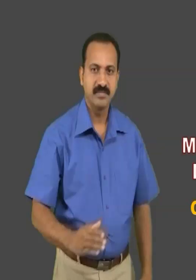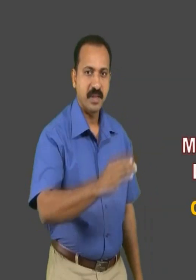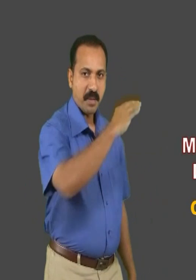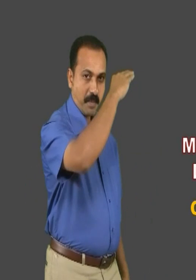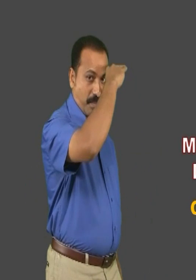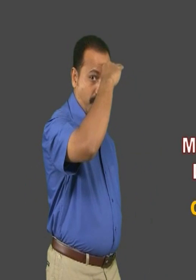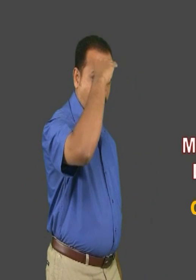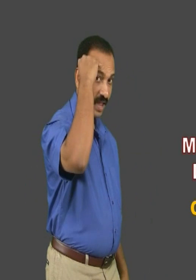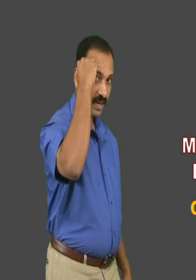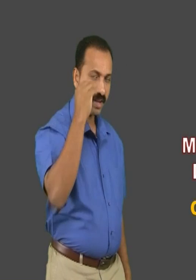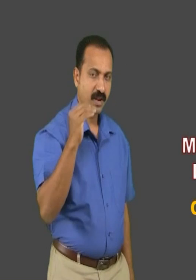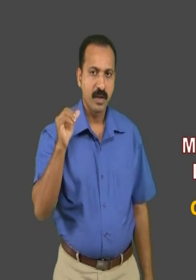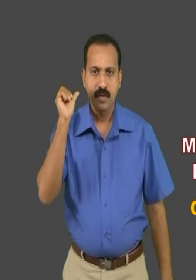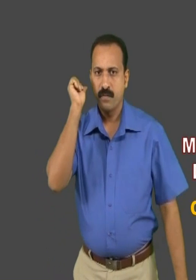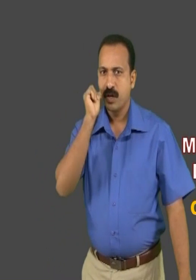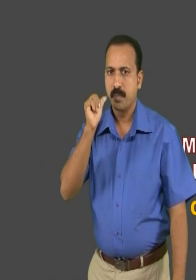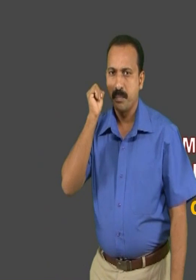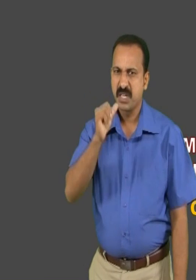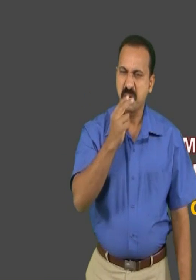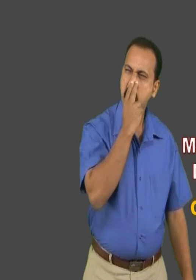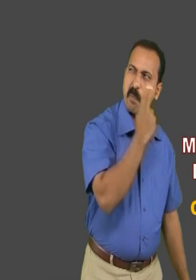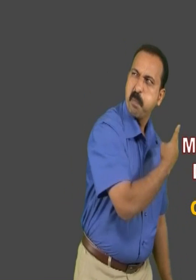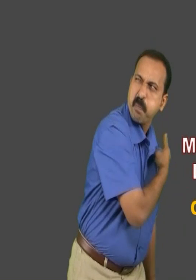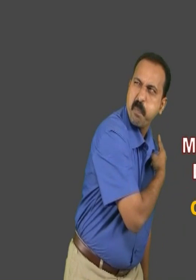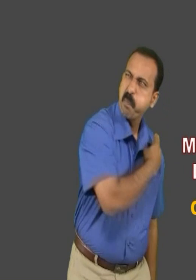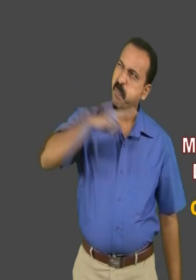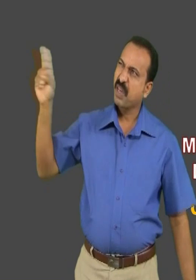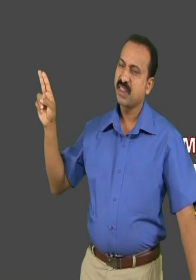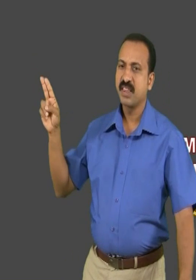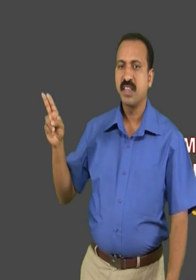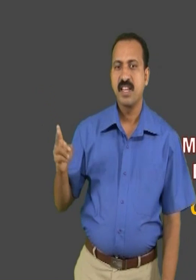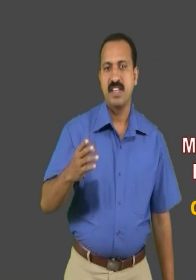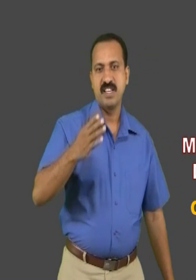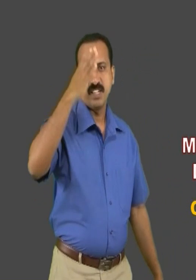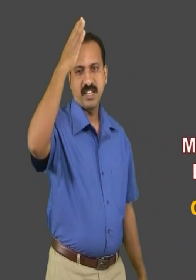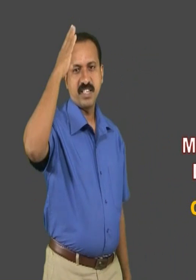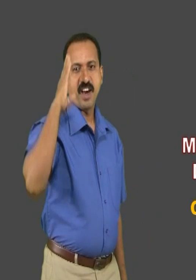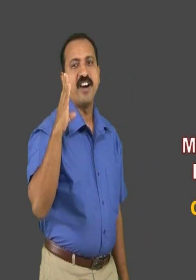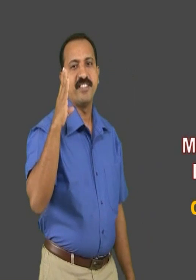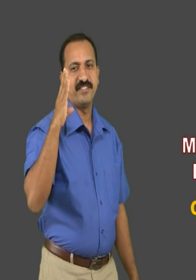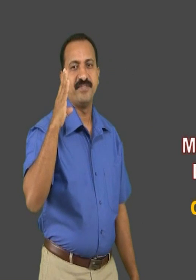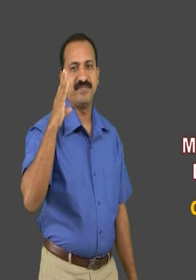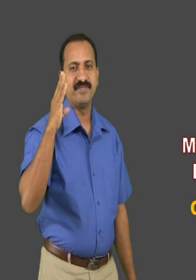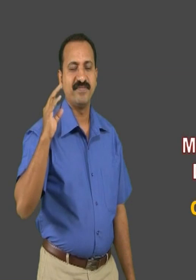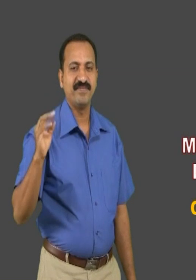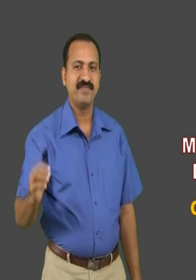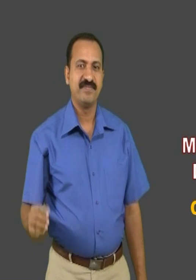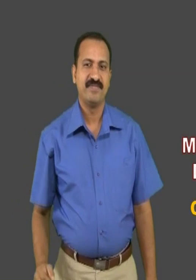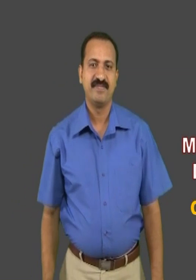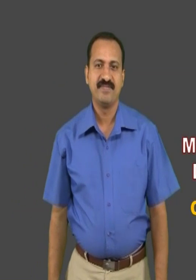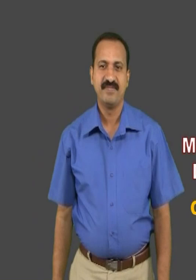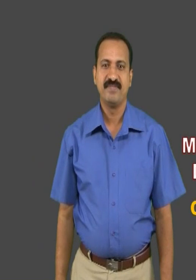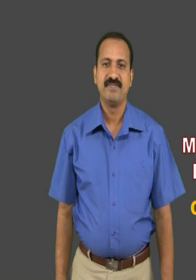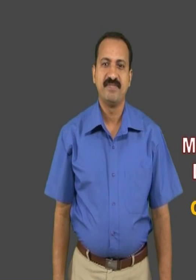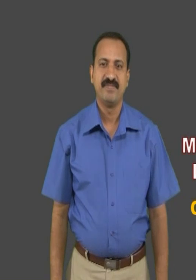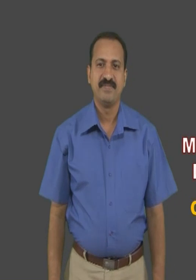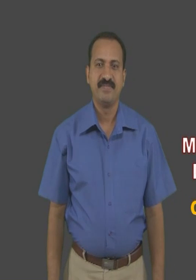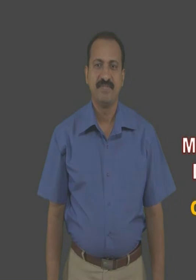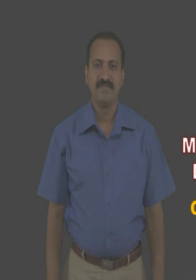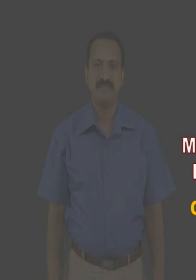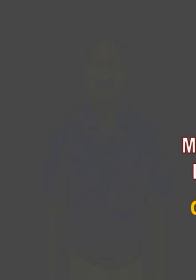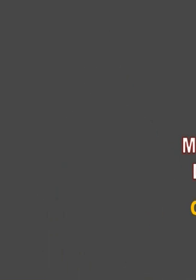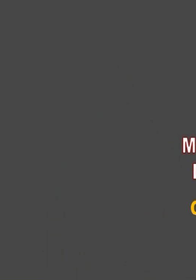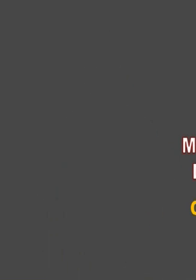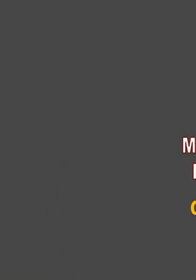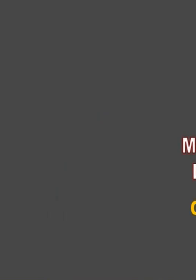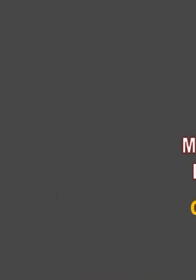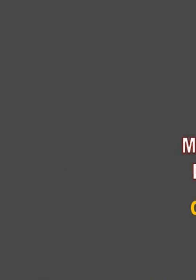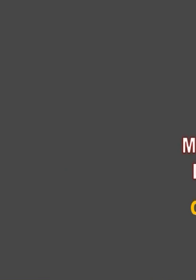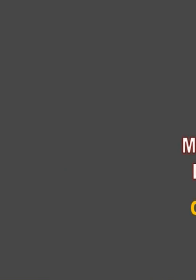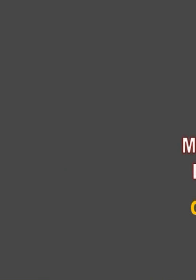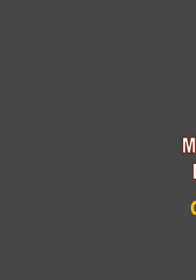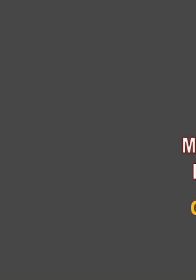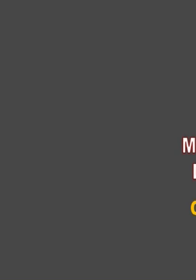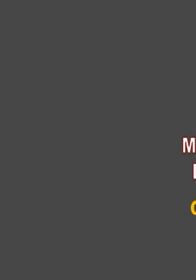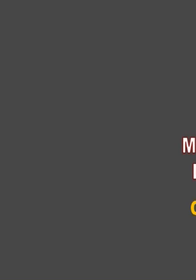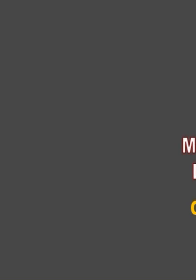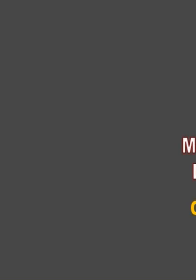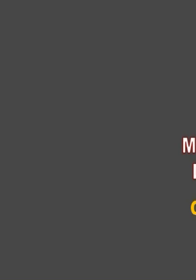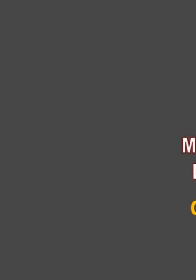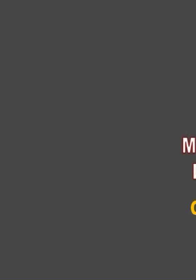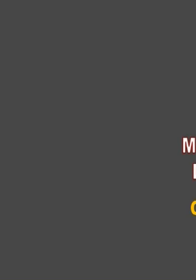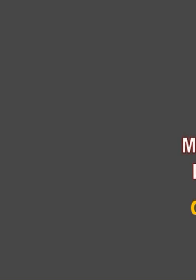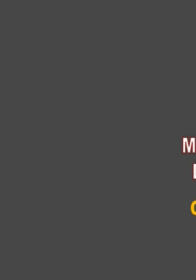Man and woman disobey God